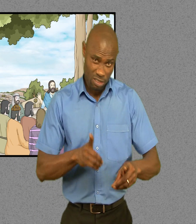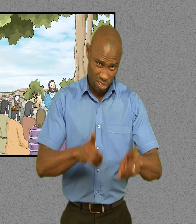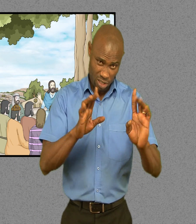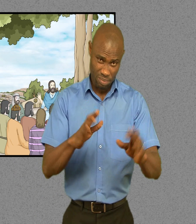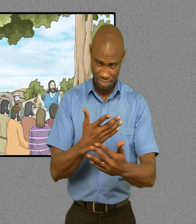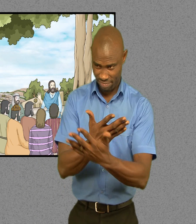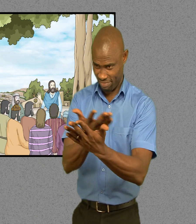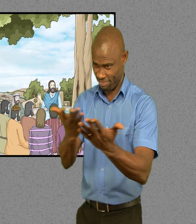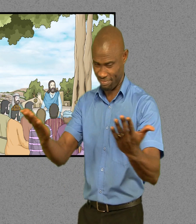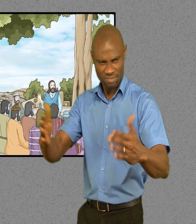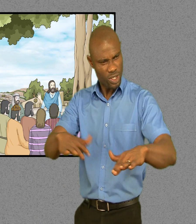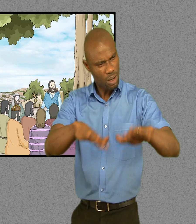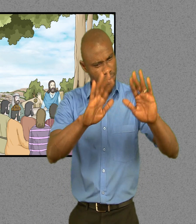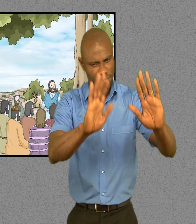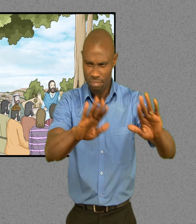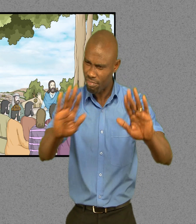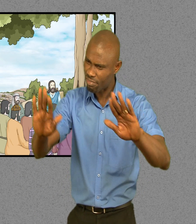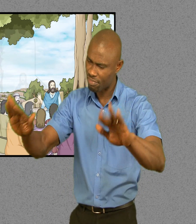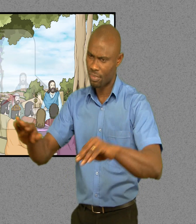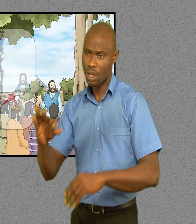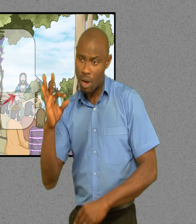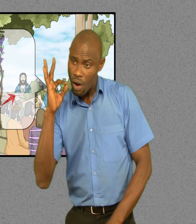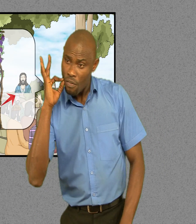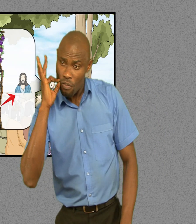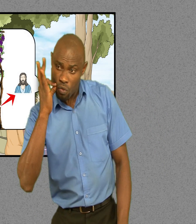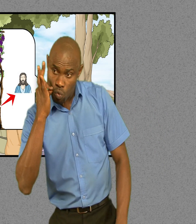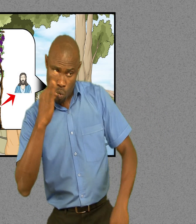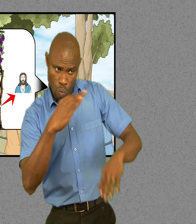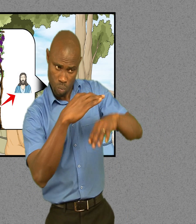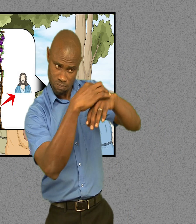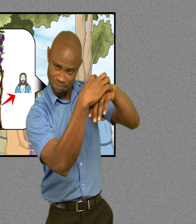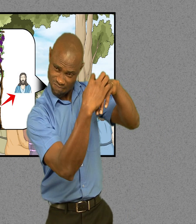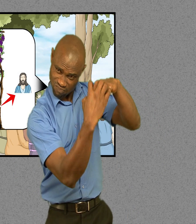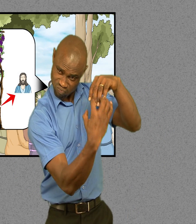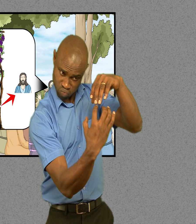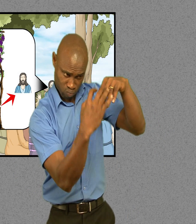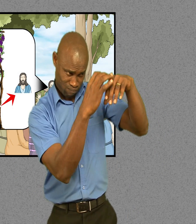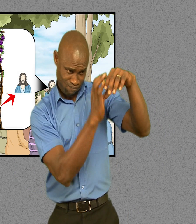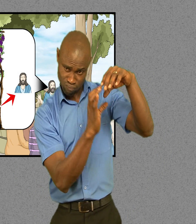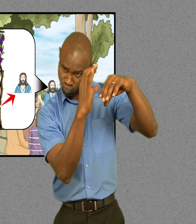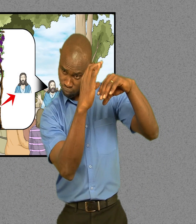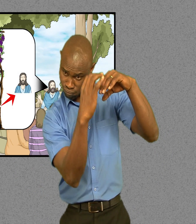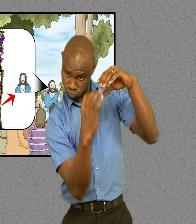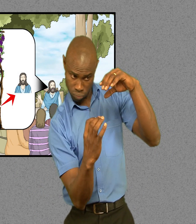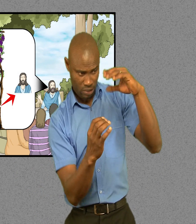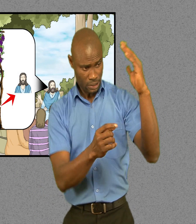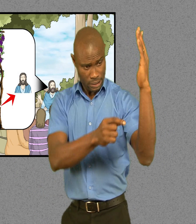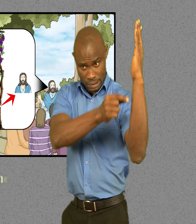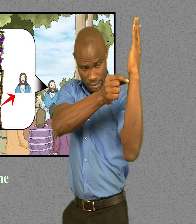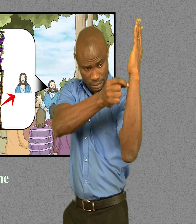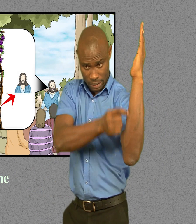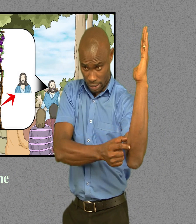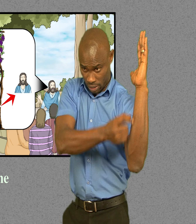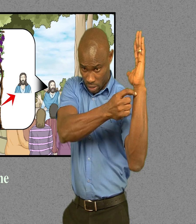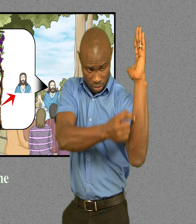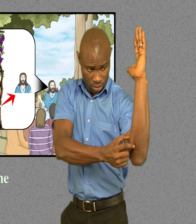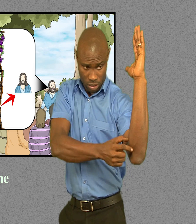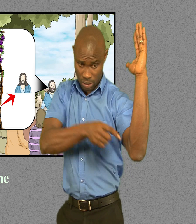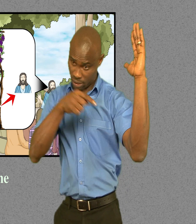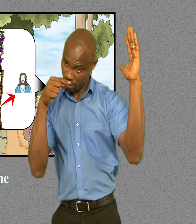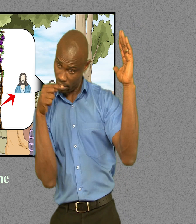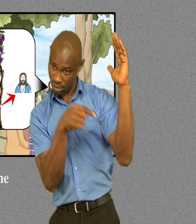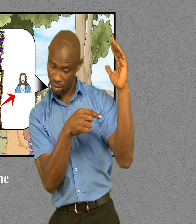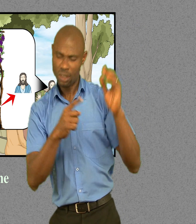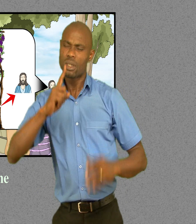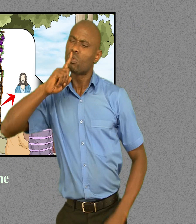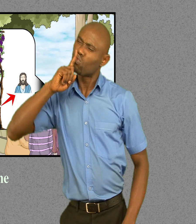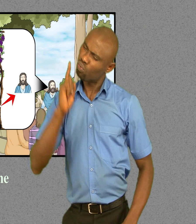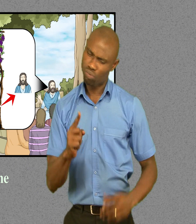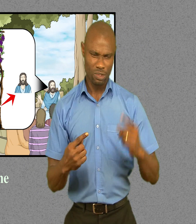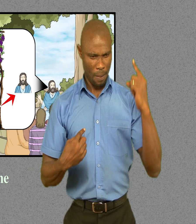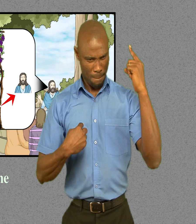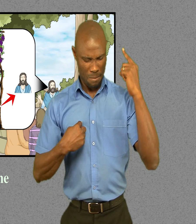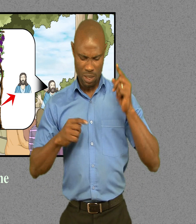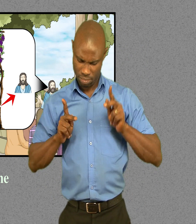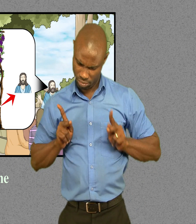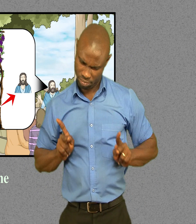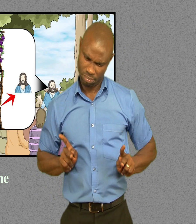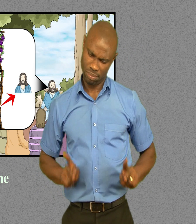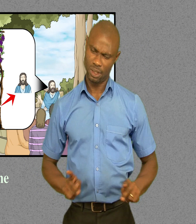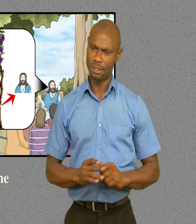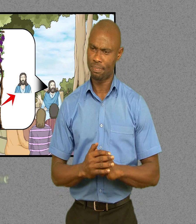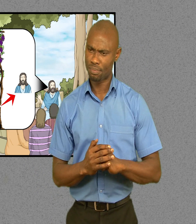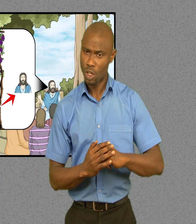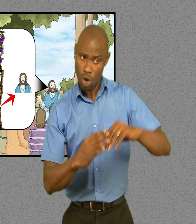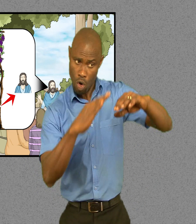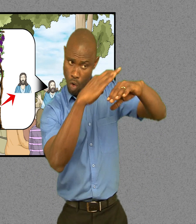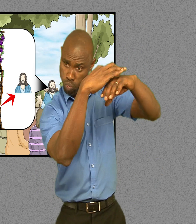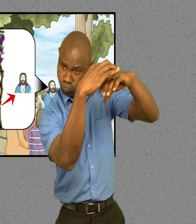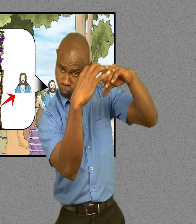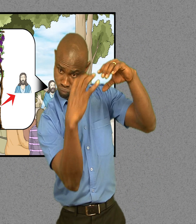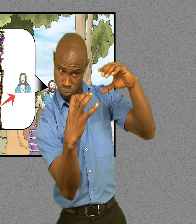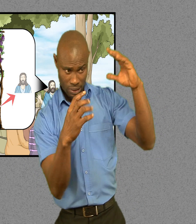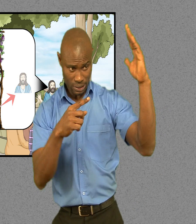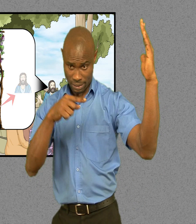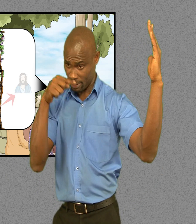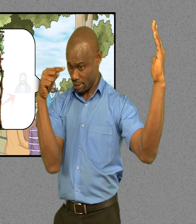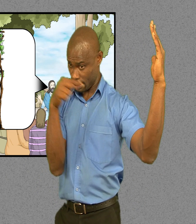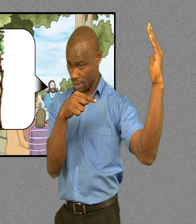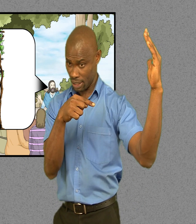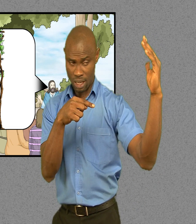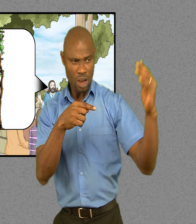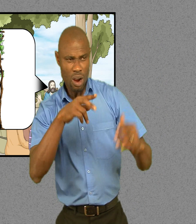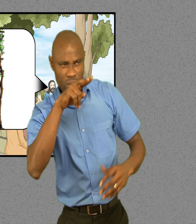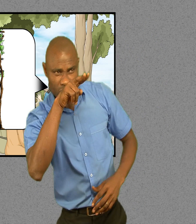“I am the true vine, and My Father is the keeper of the vineyard.